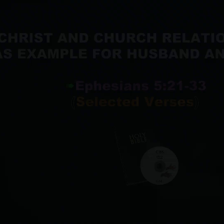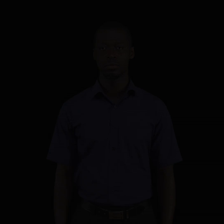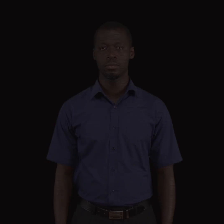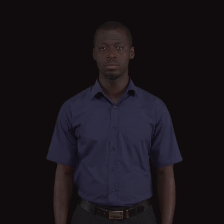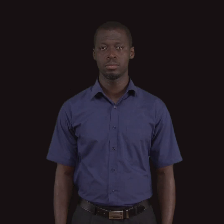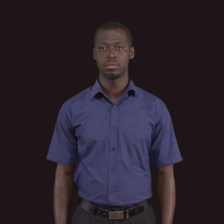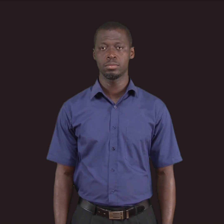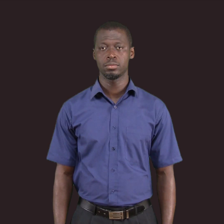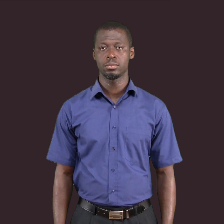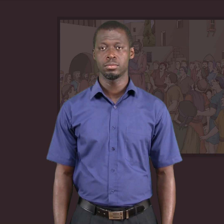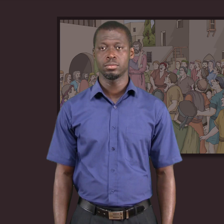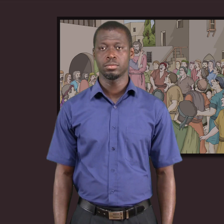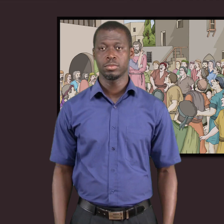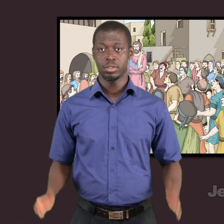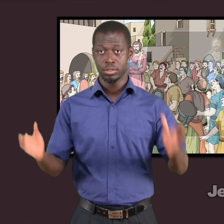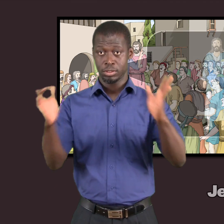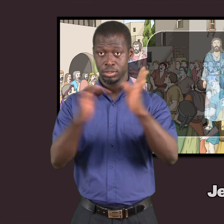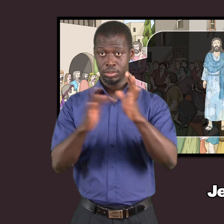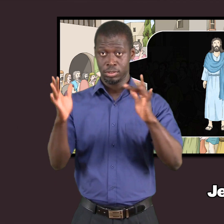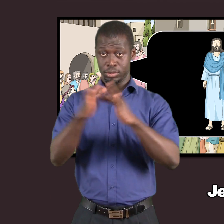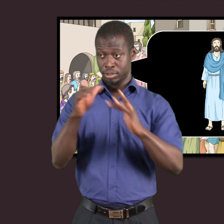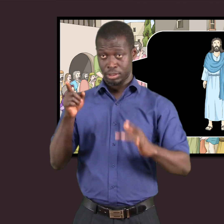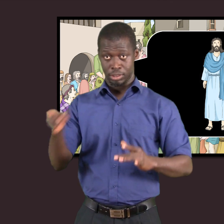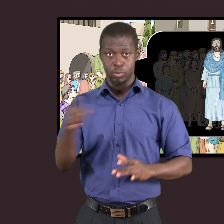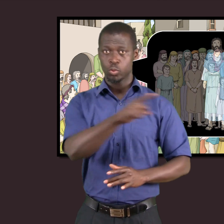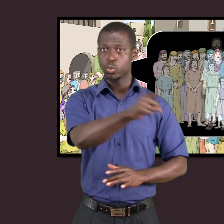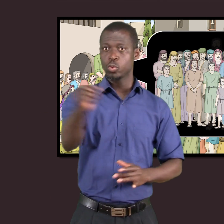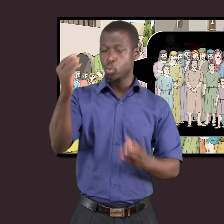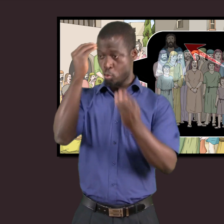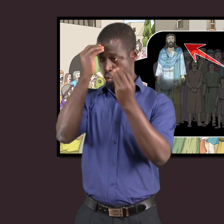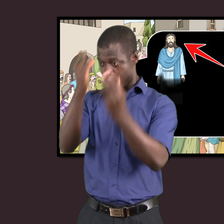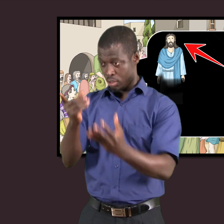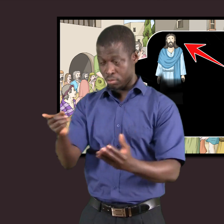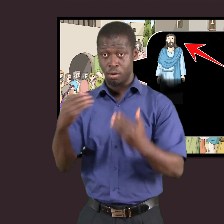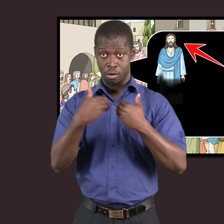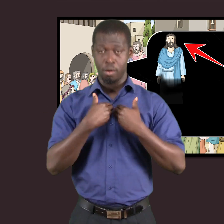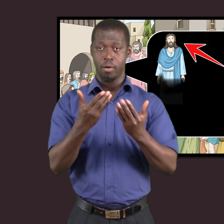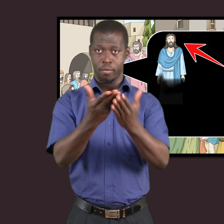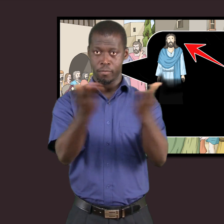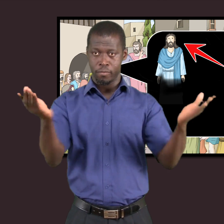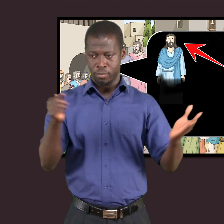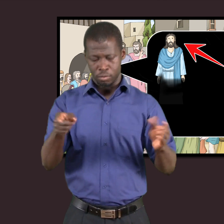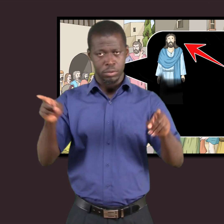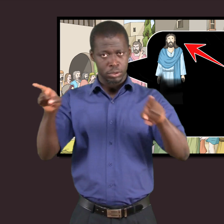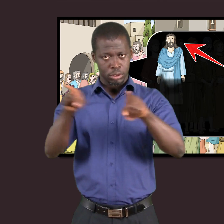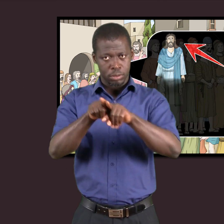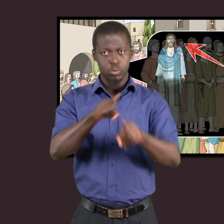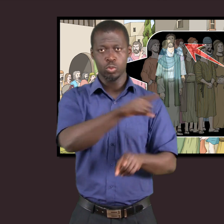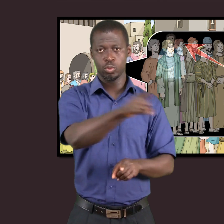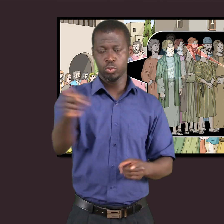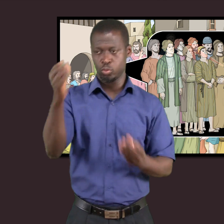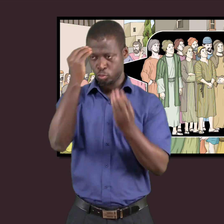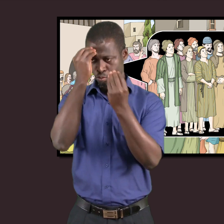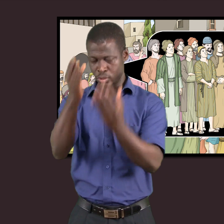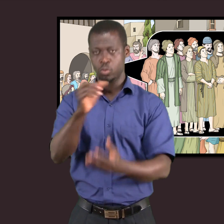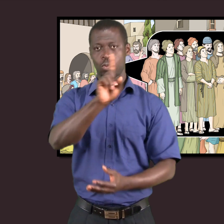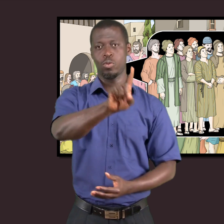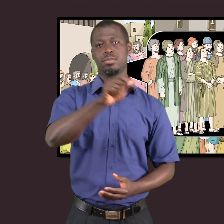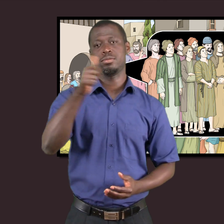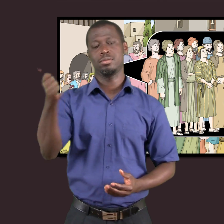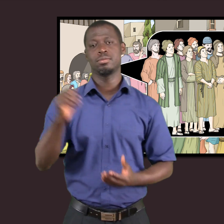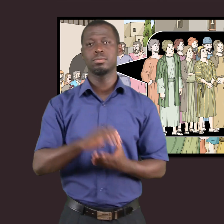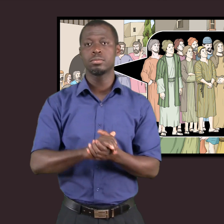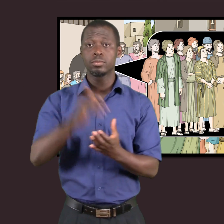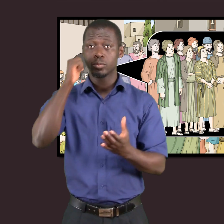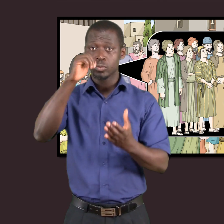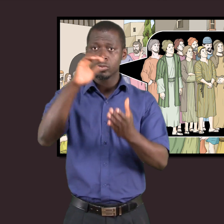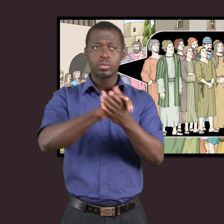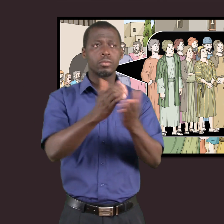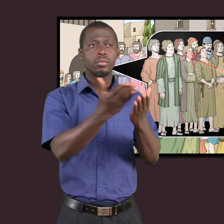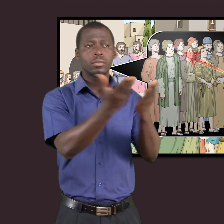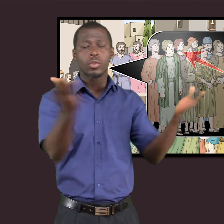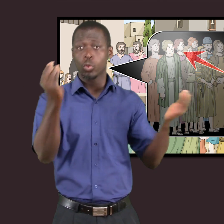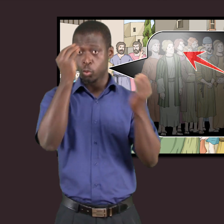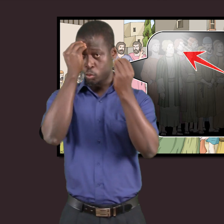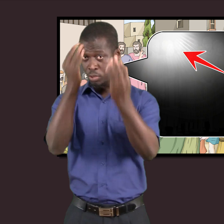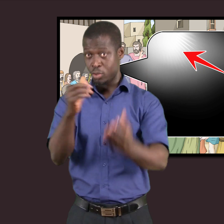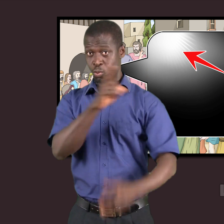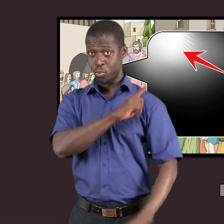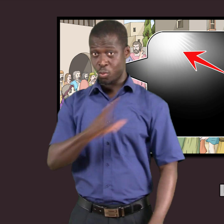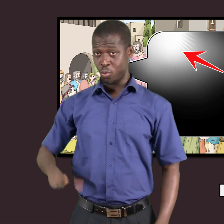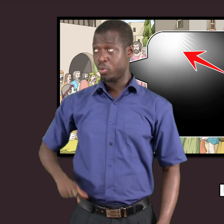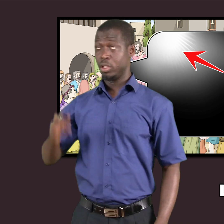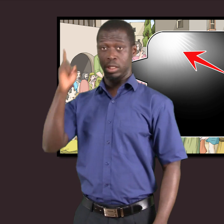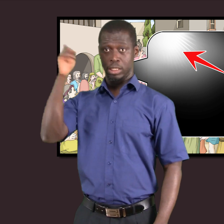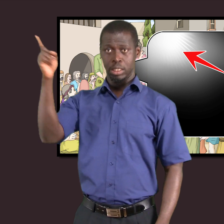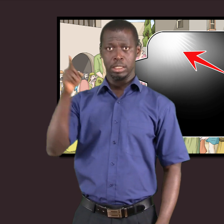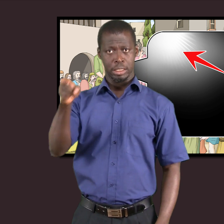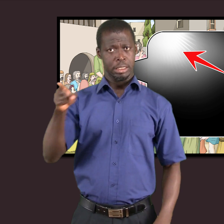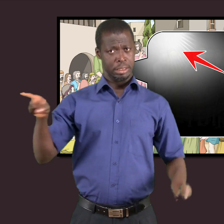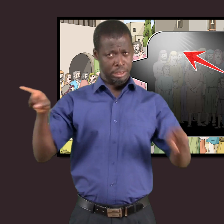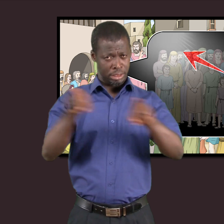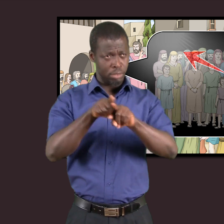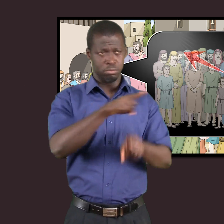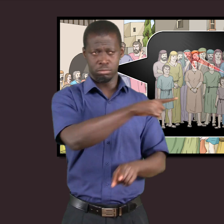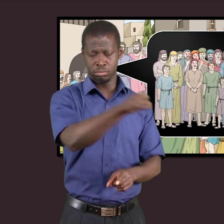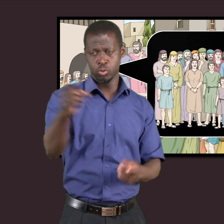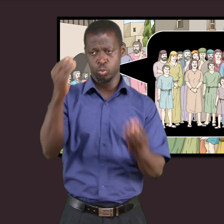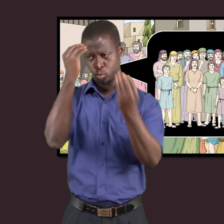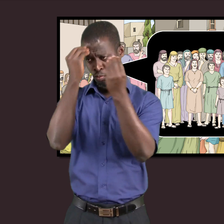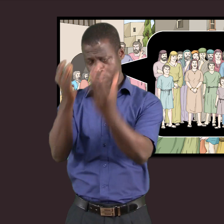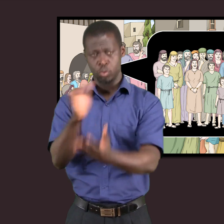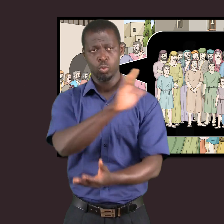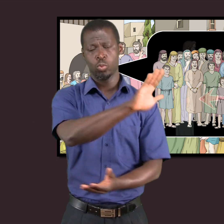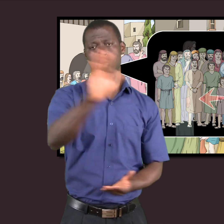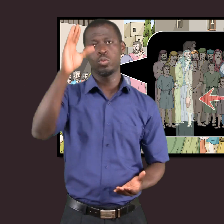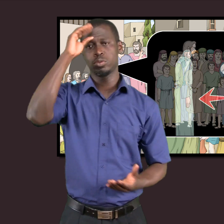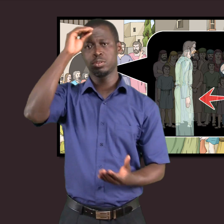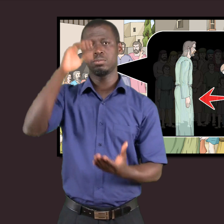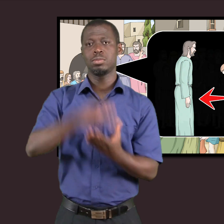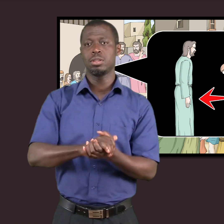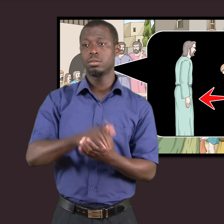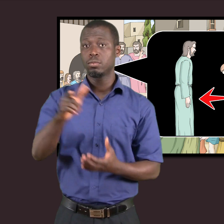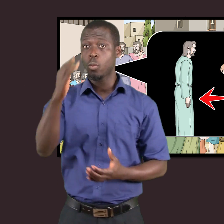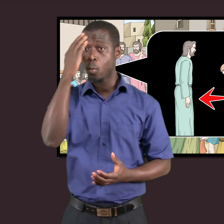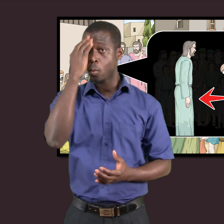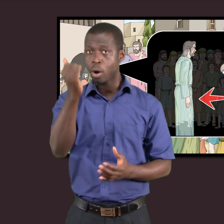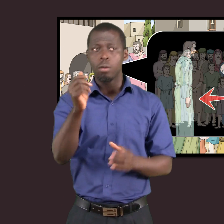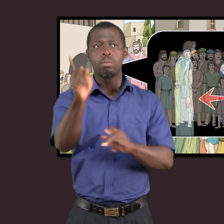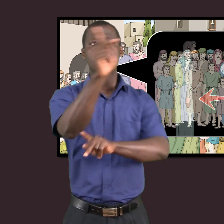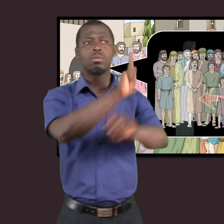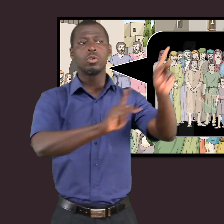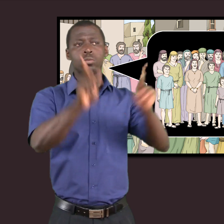Wives, submit to your husbands as to the Lord.